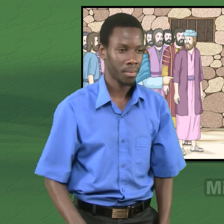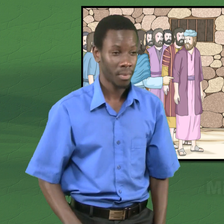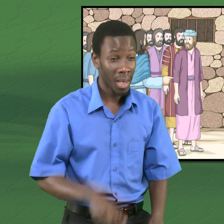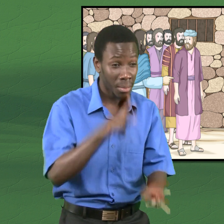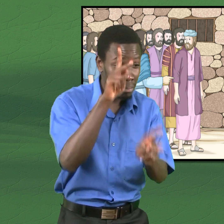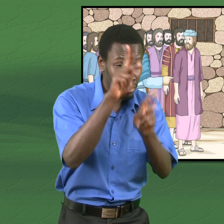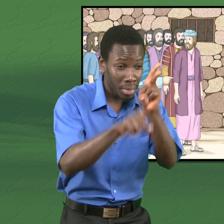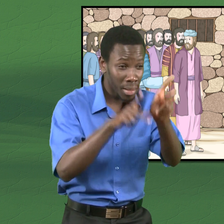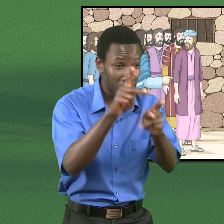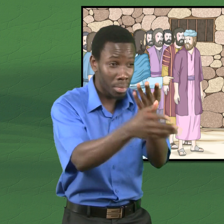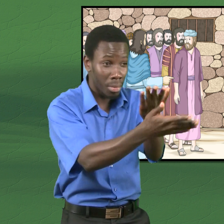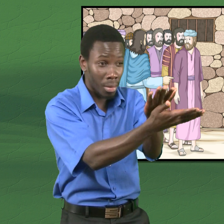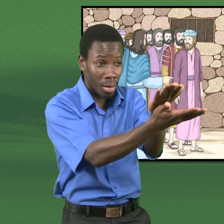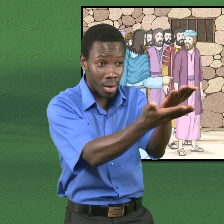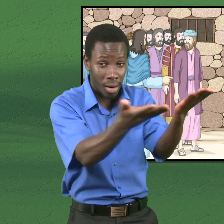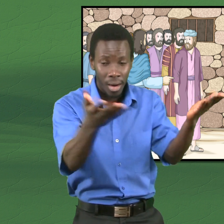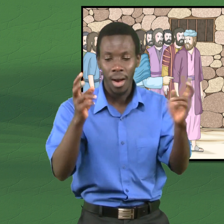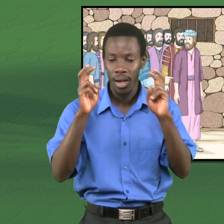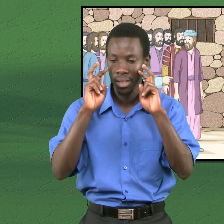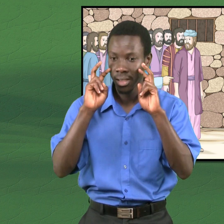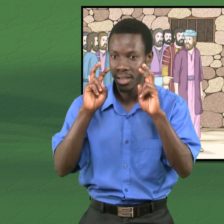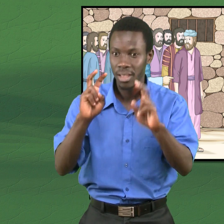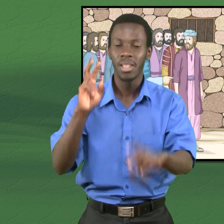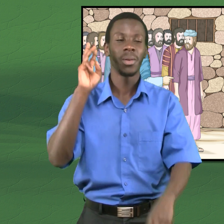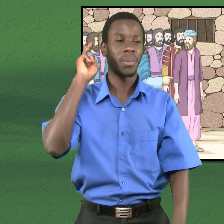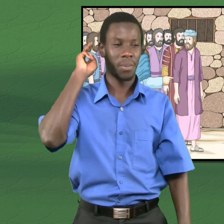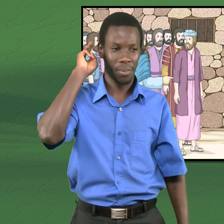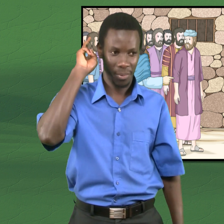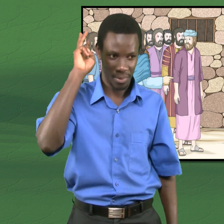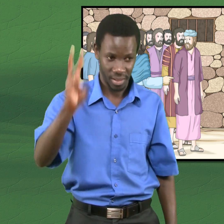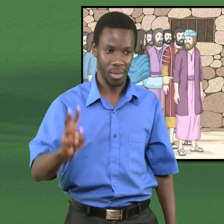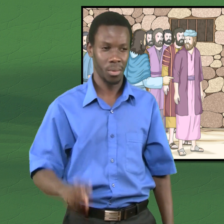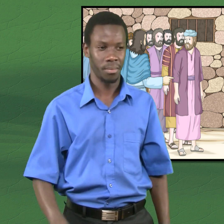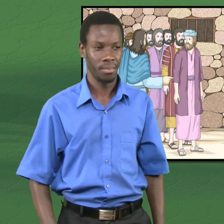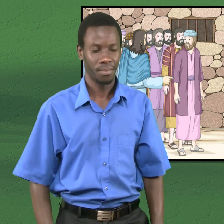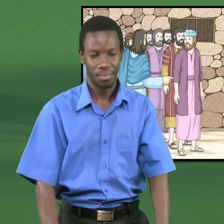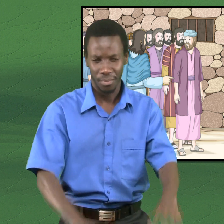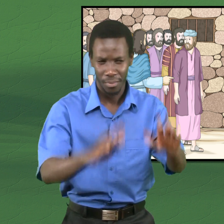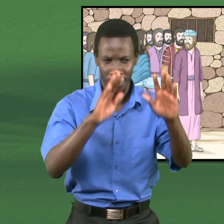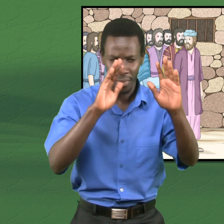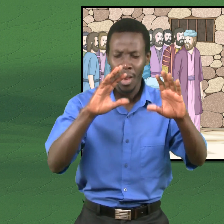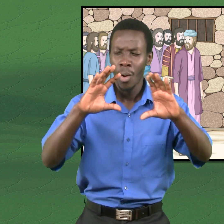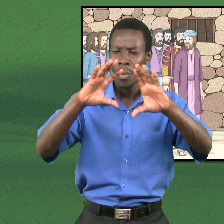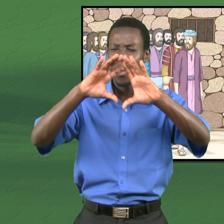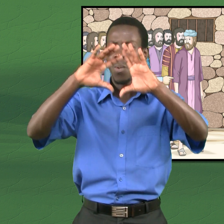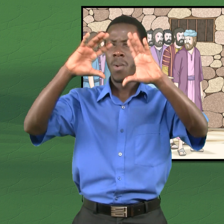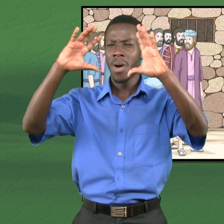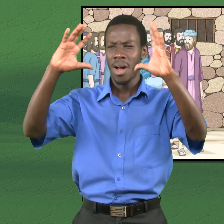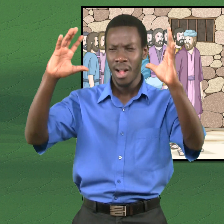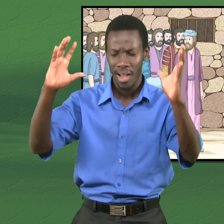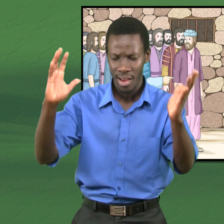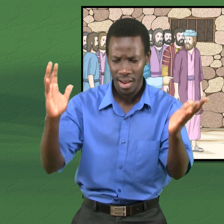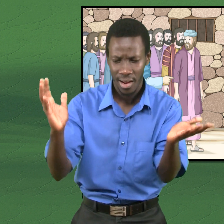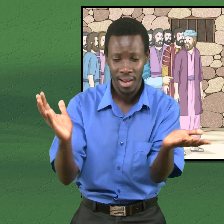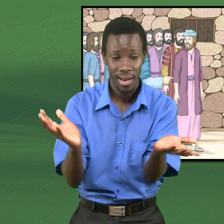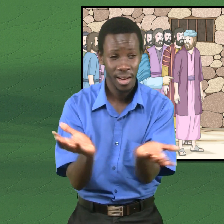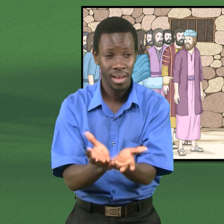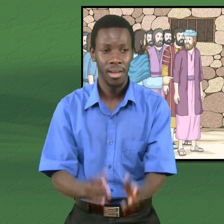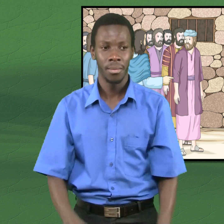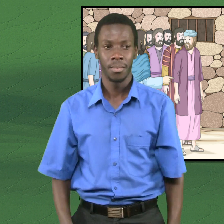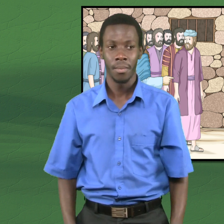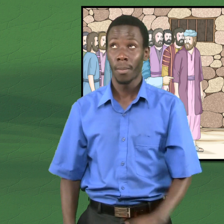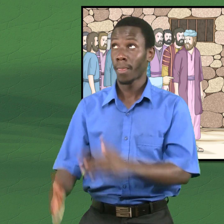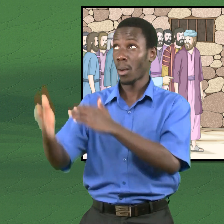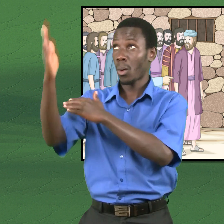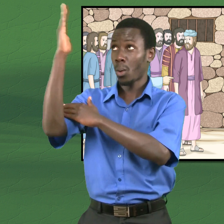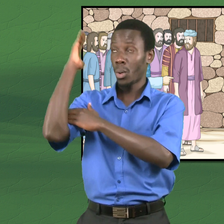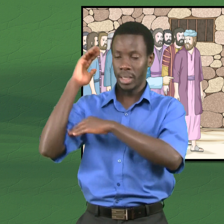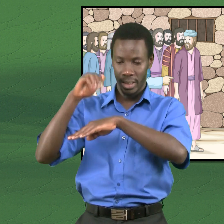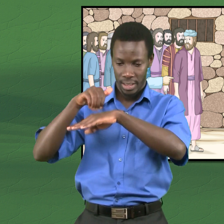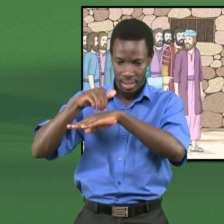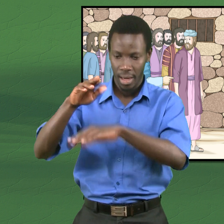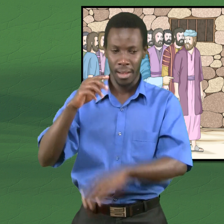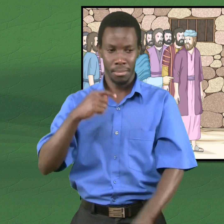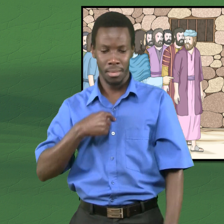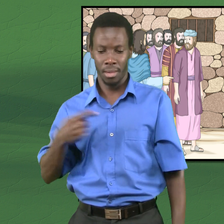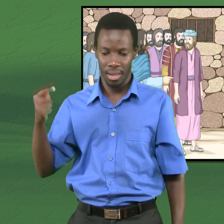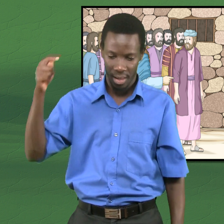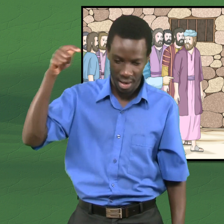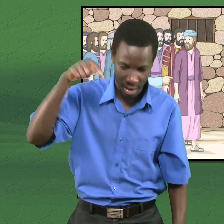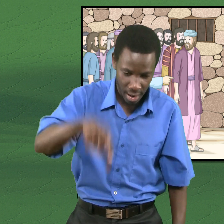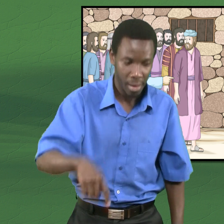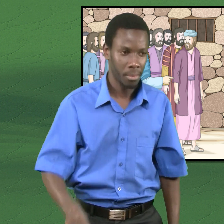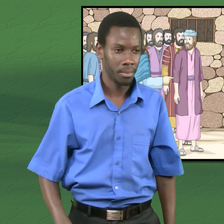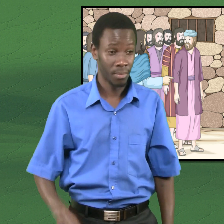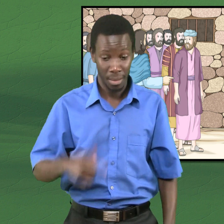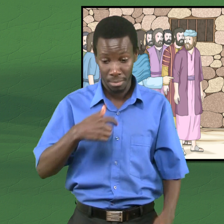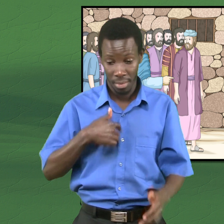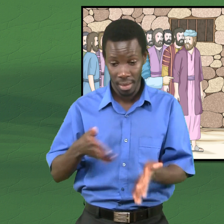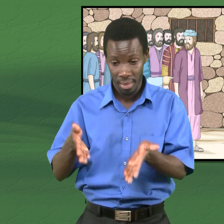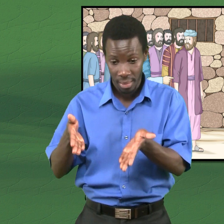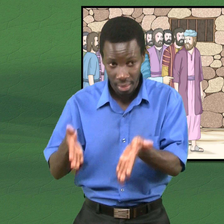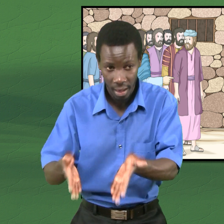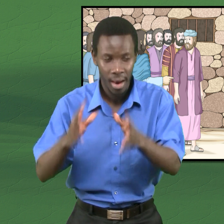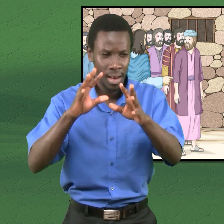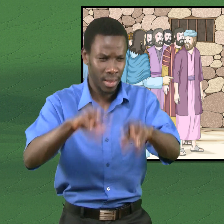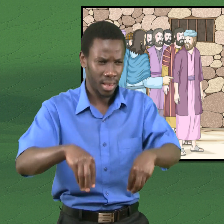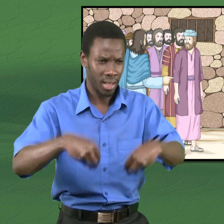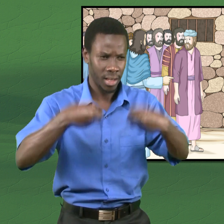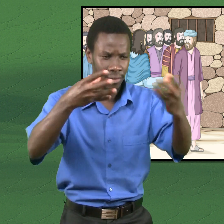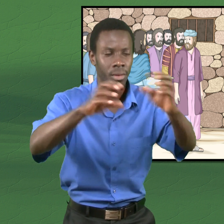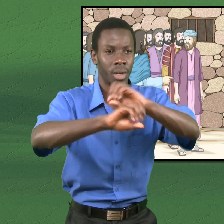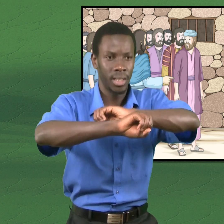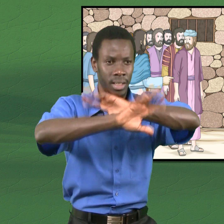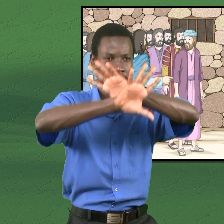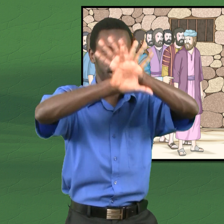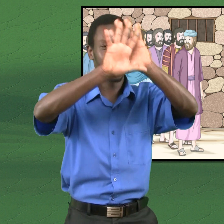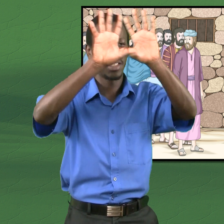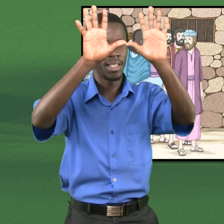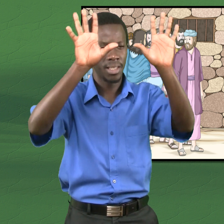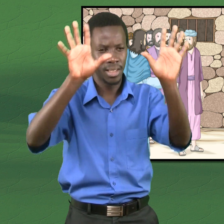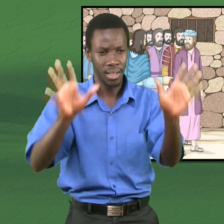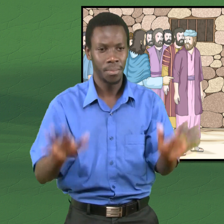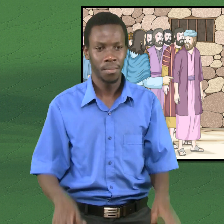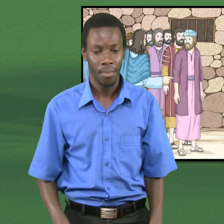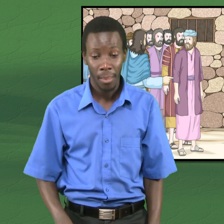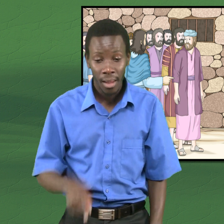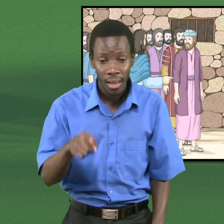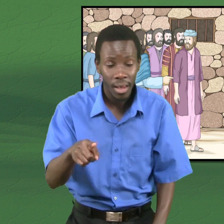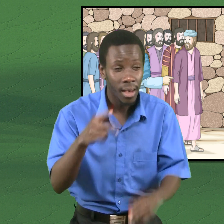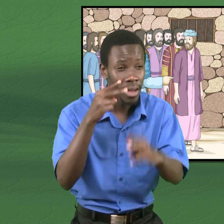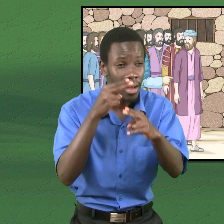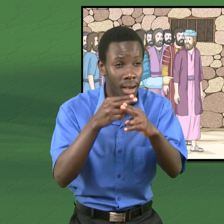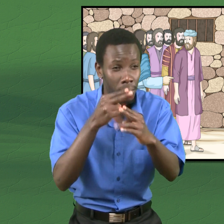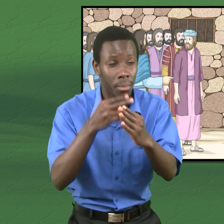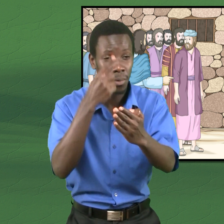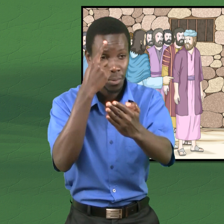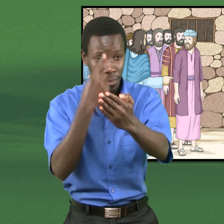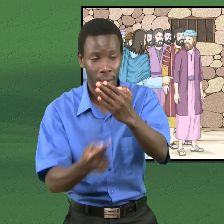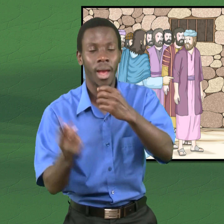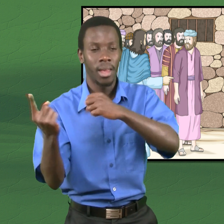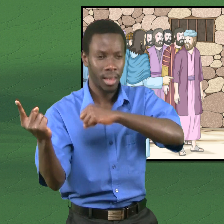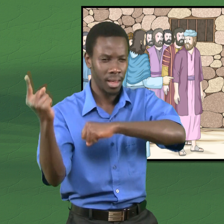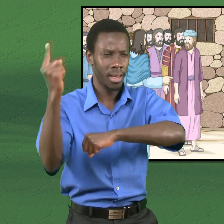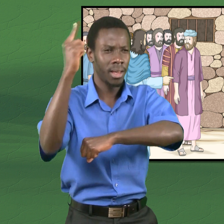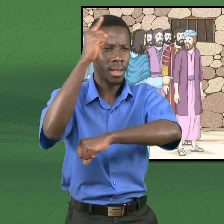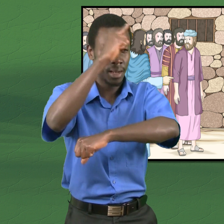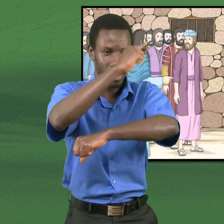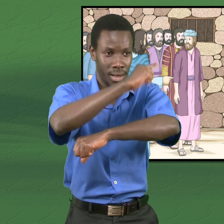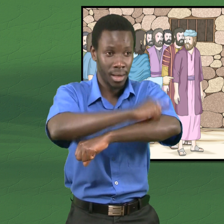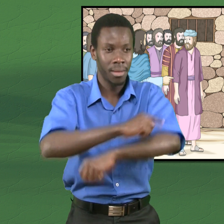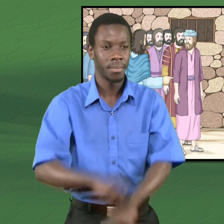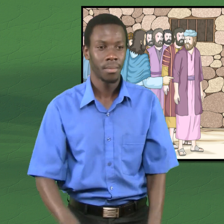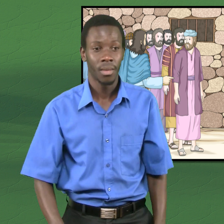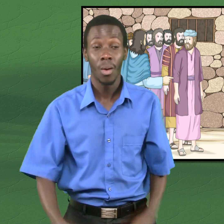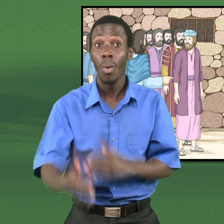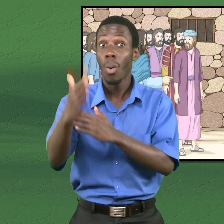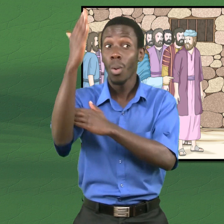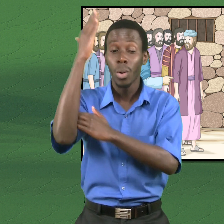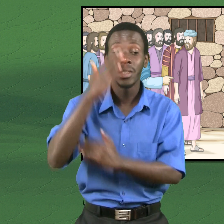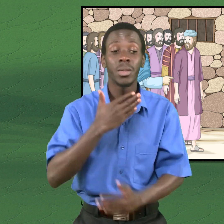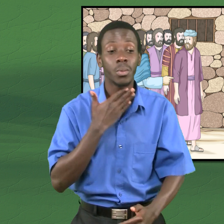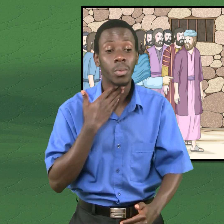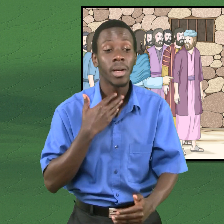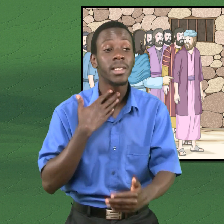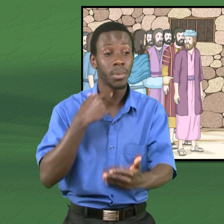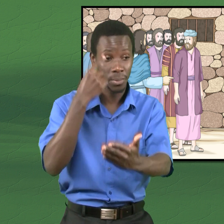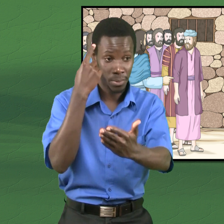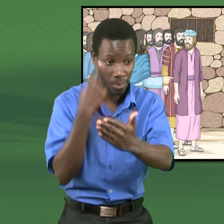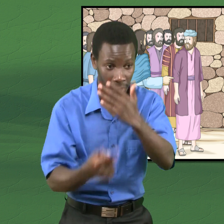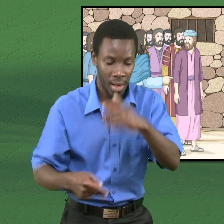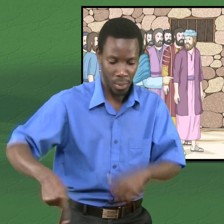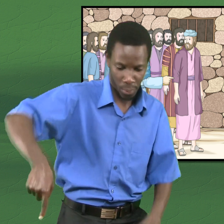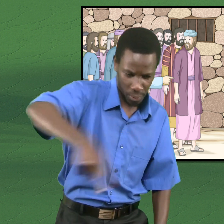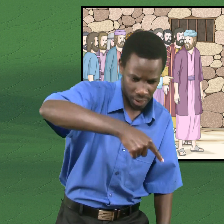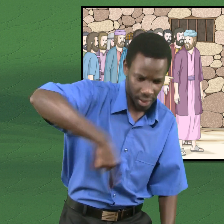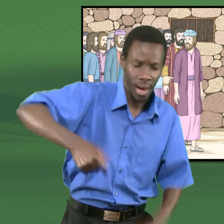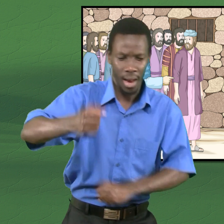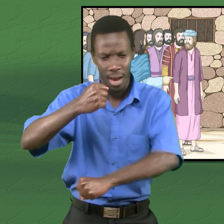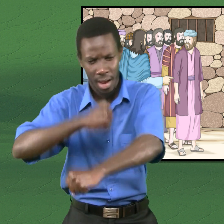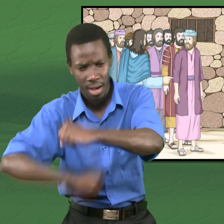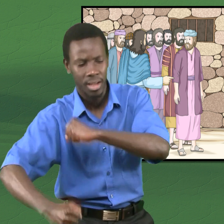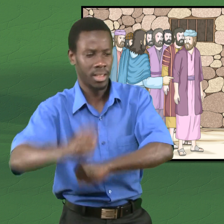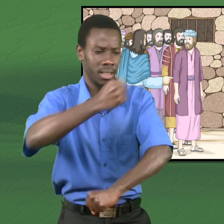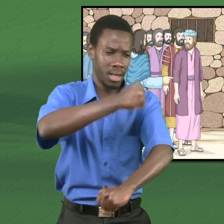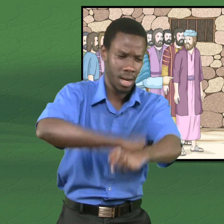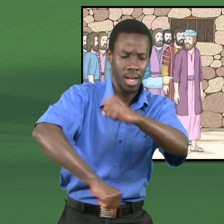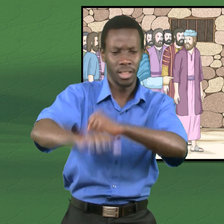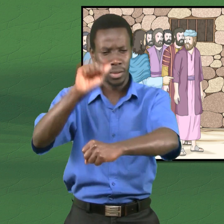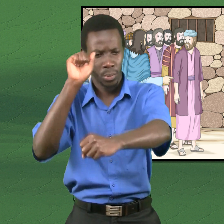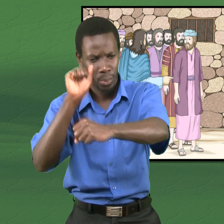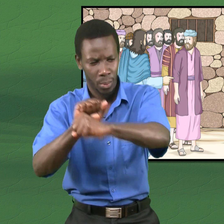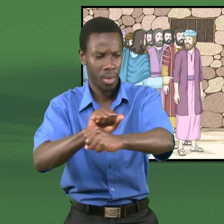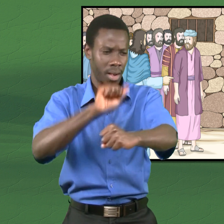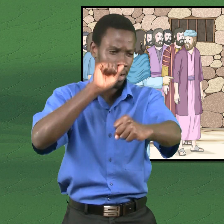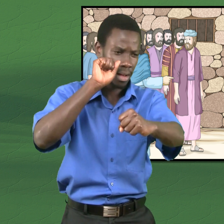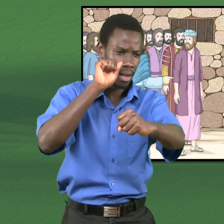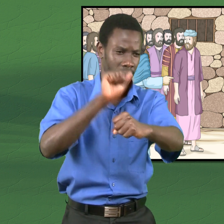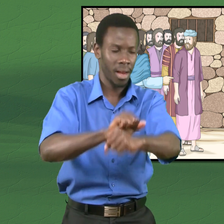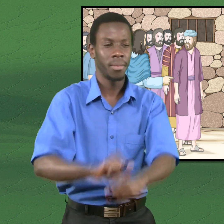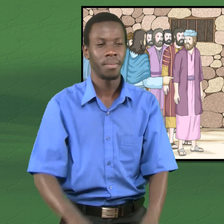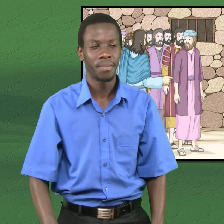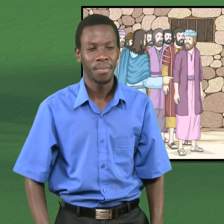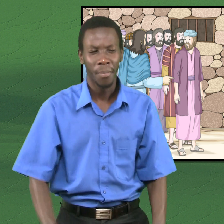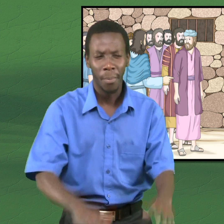While it is daytime, we must do the works of Him who sent Me.